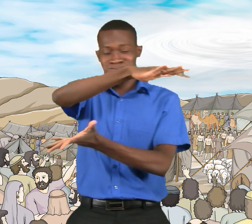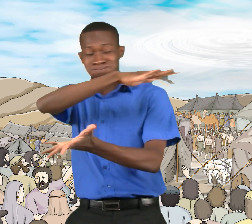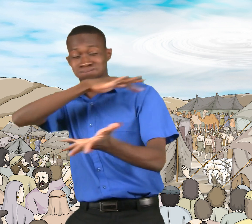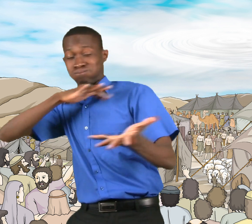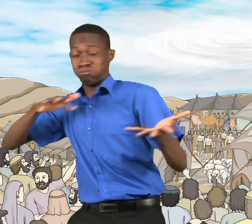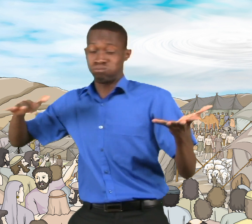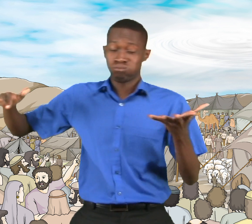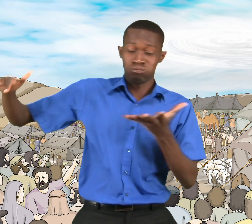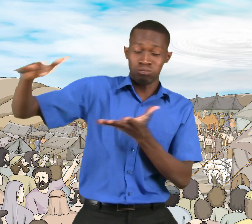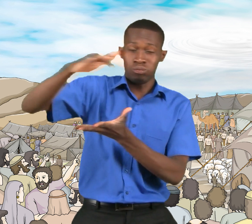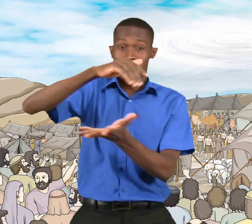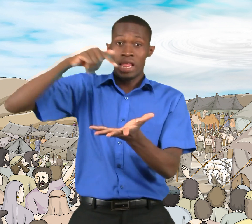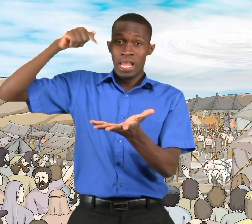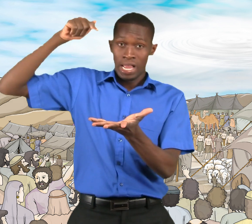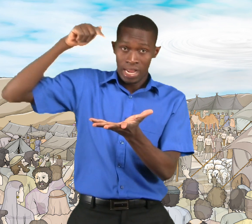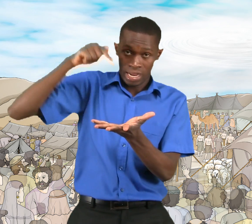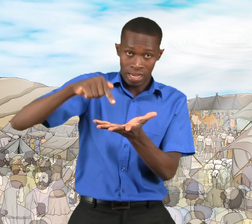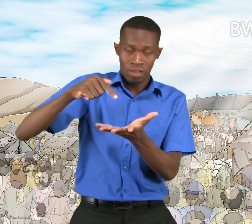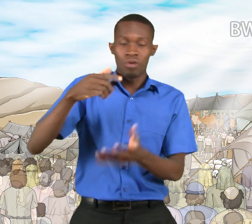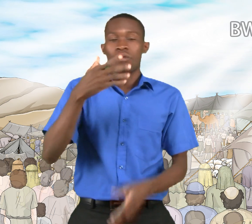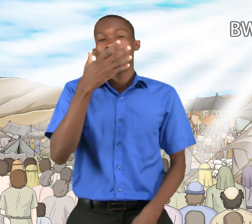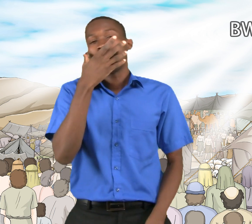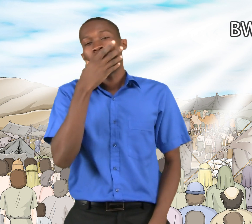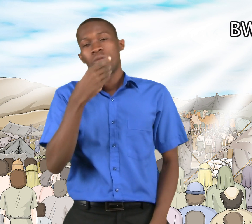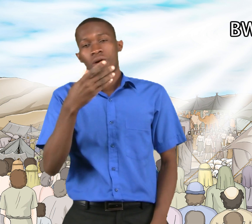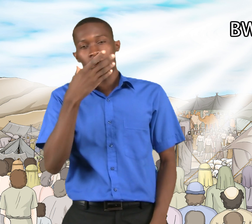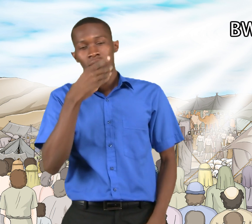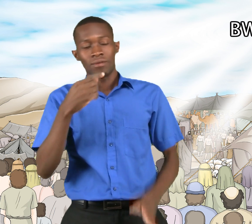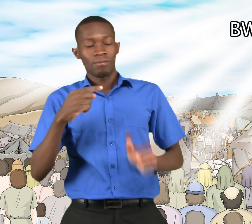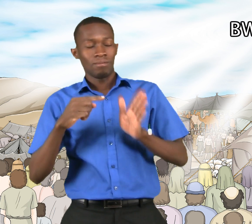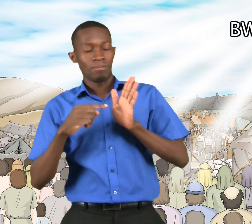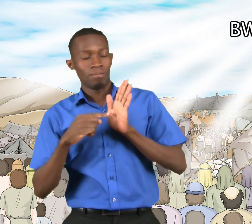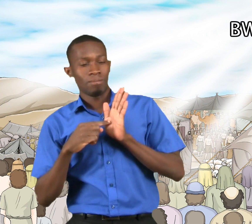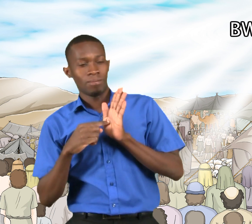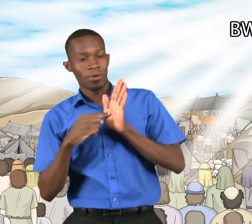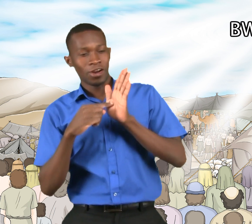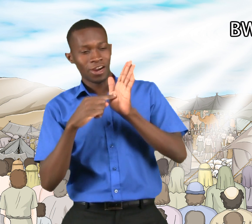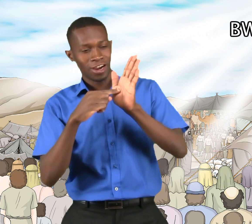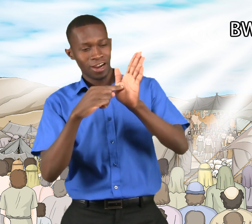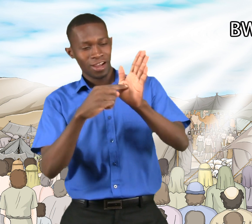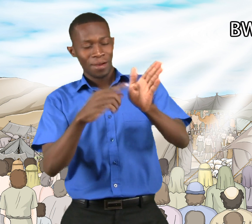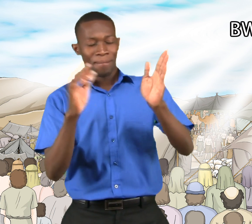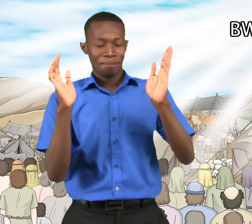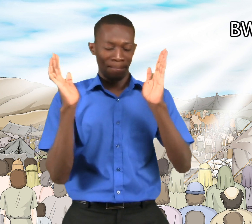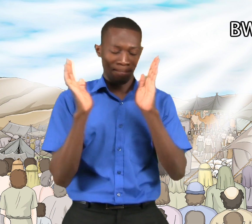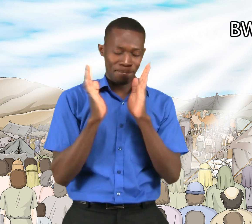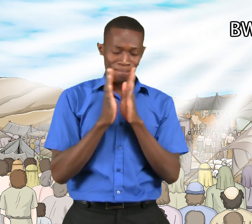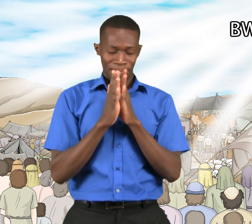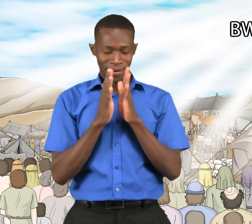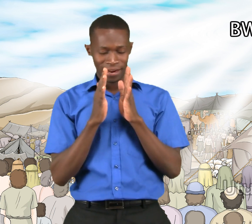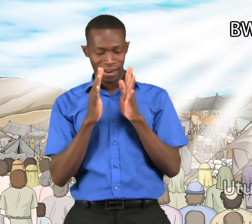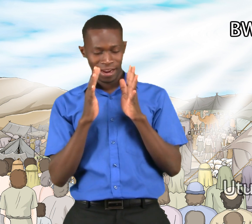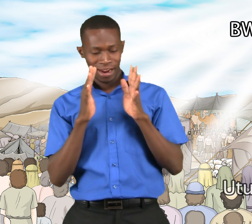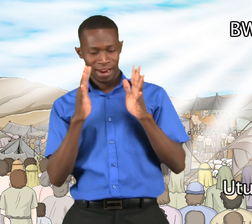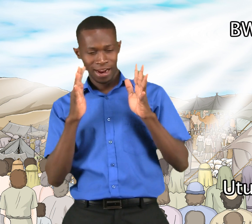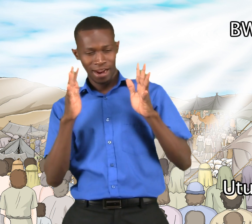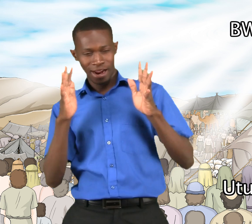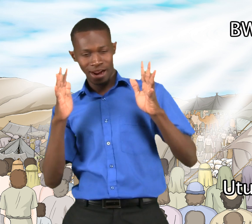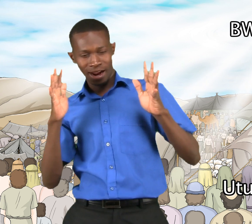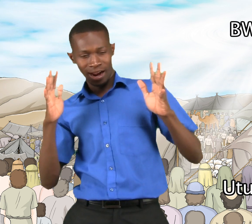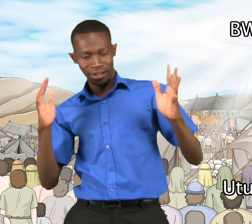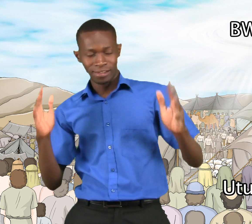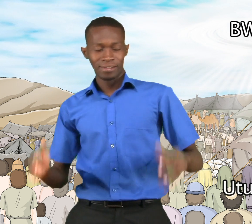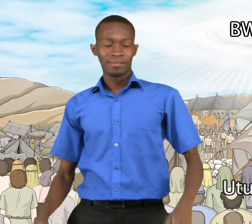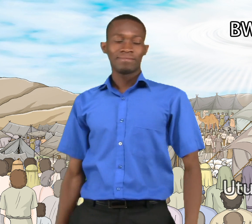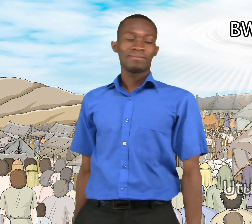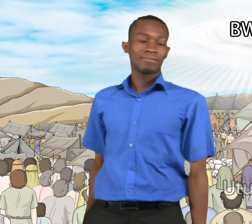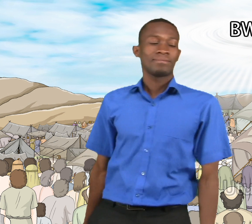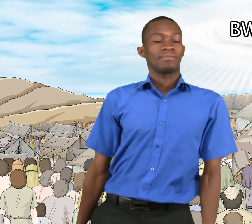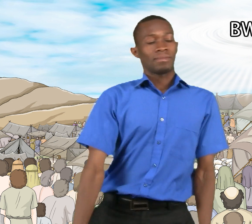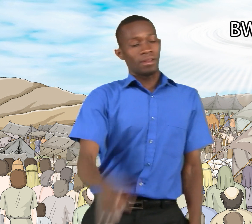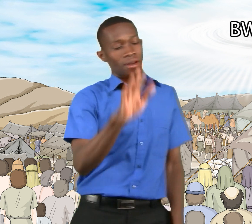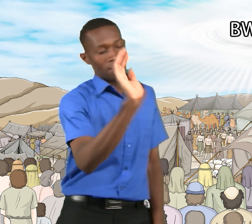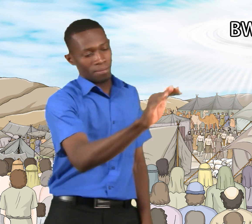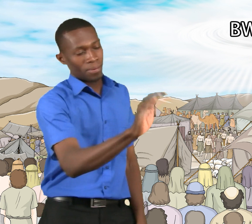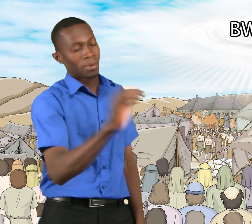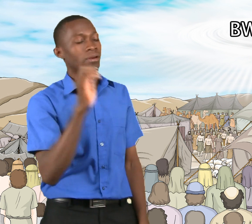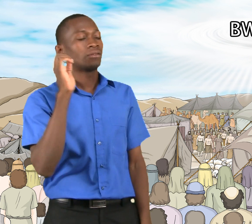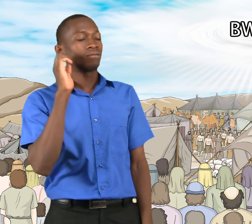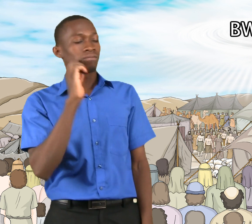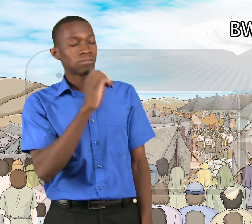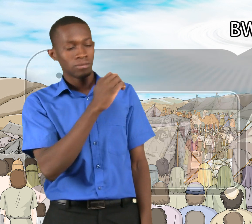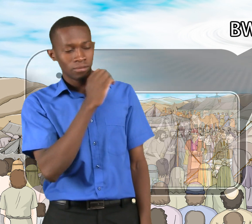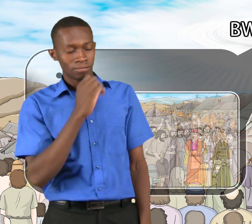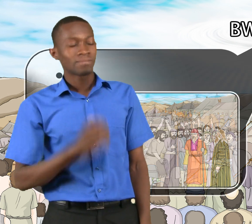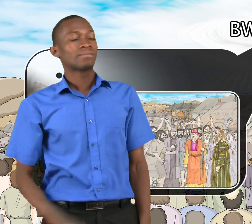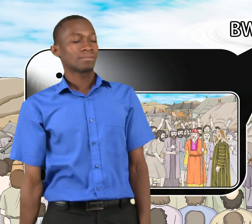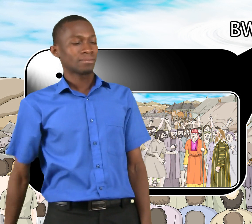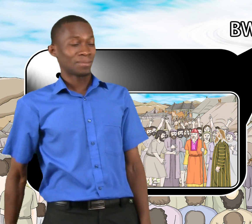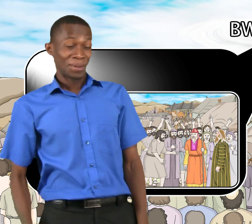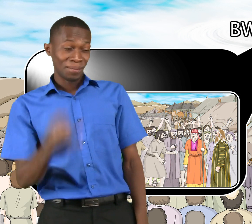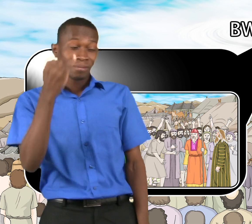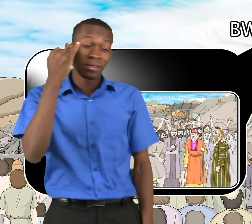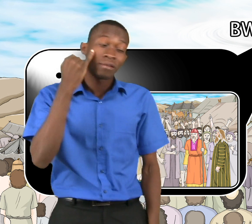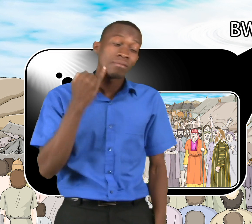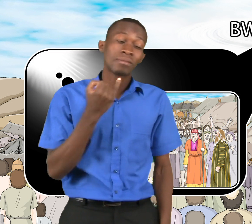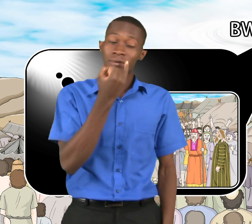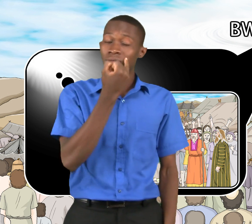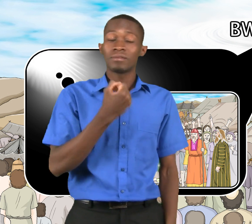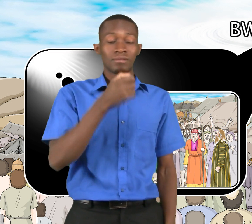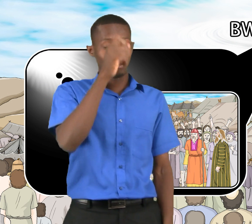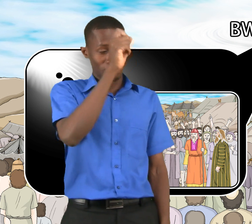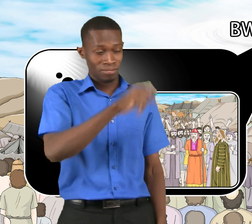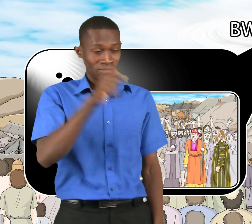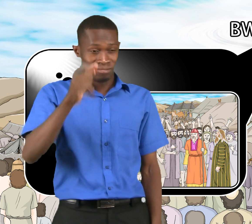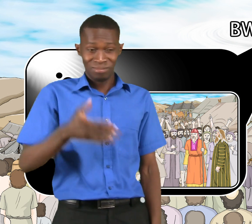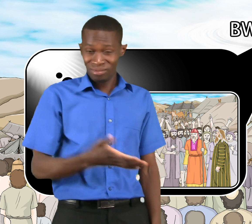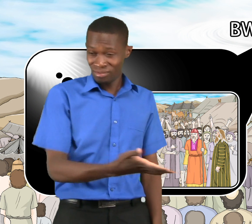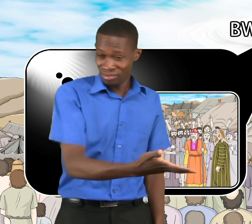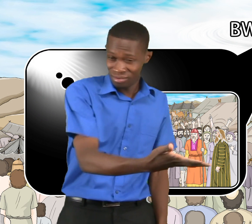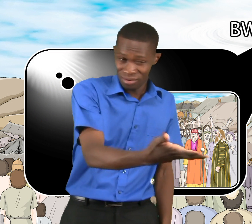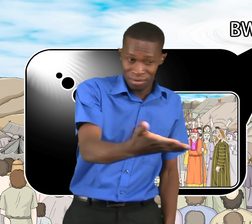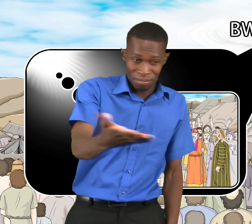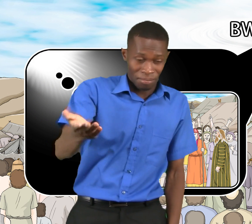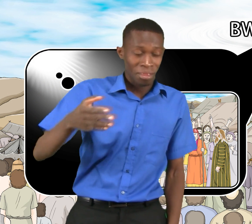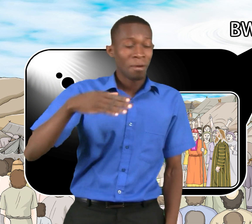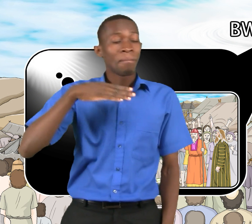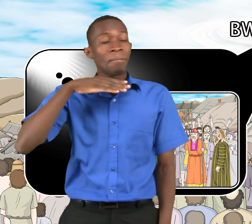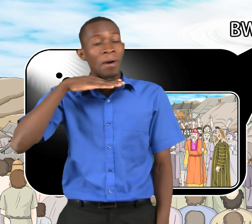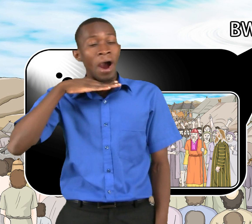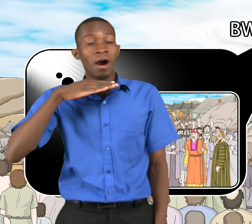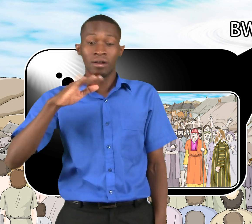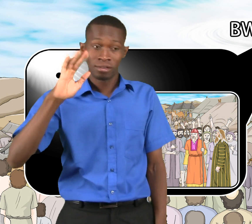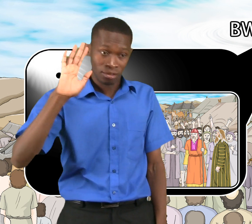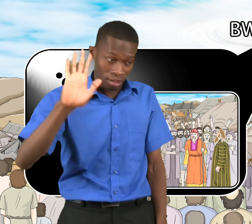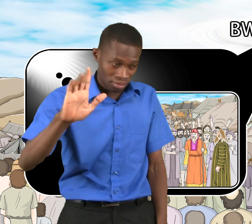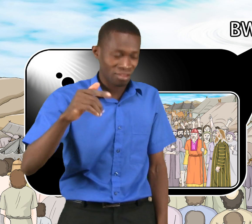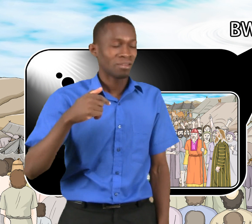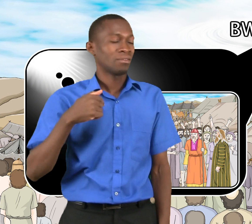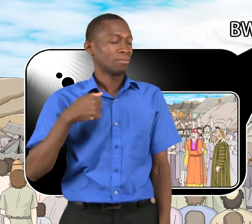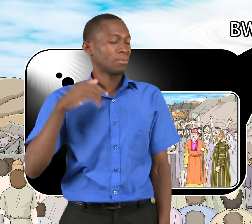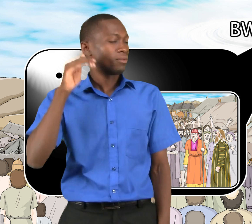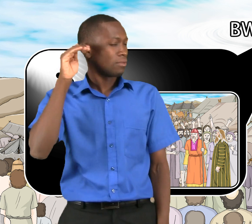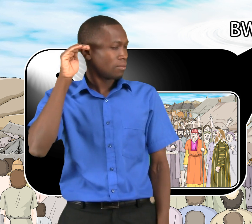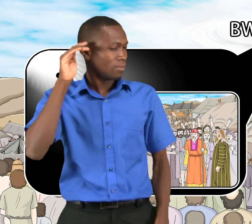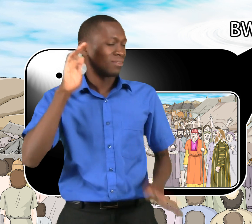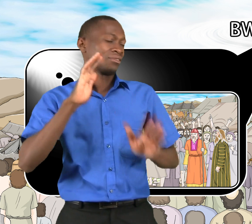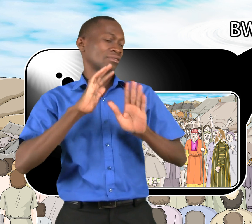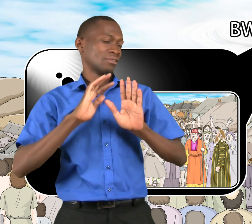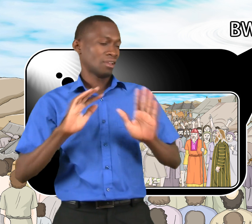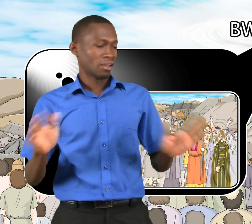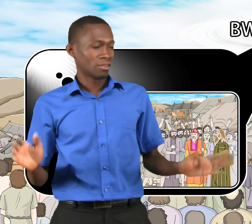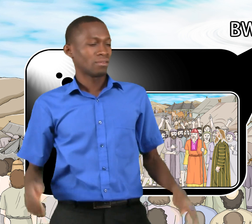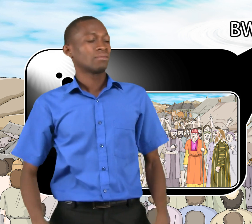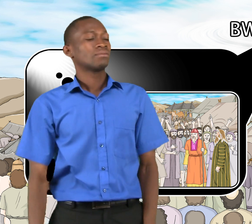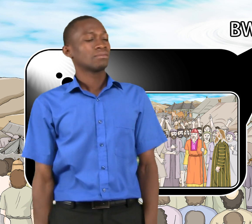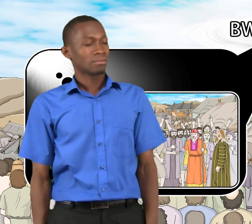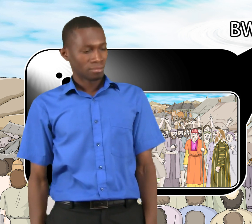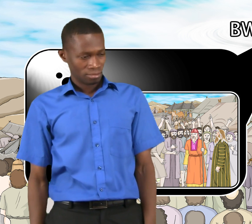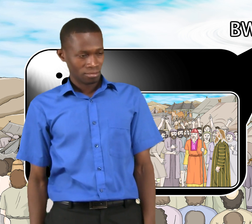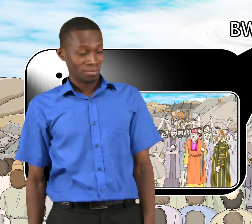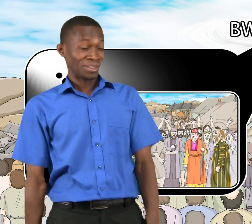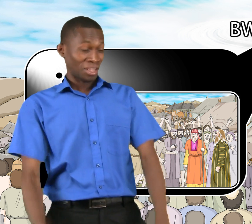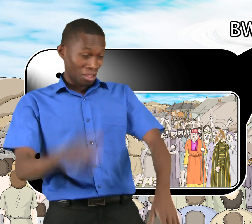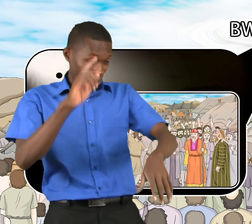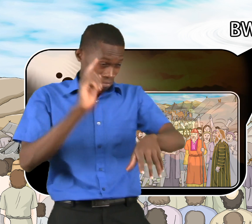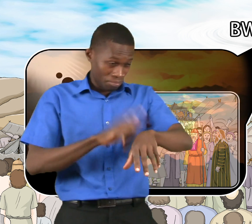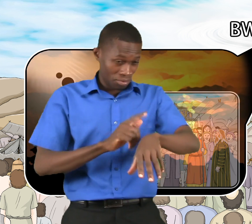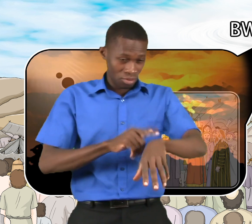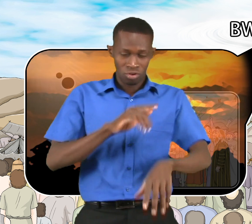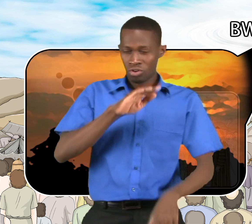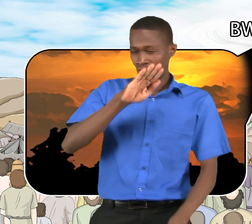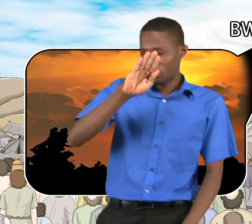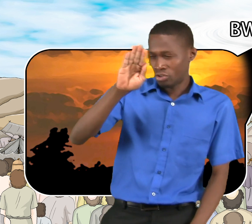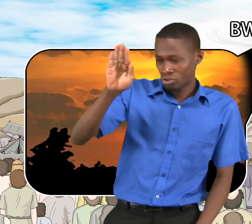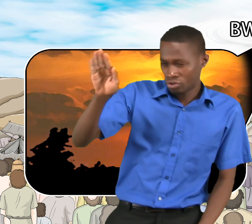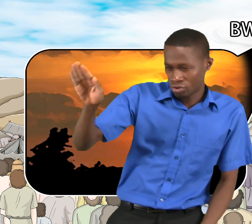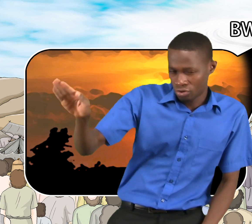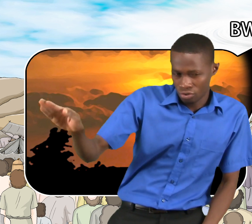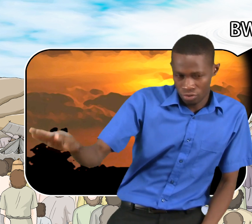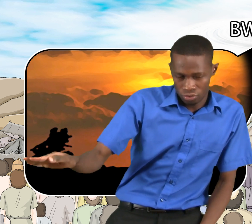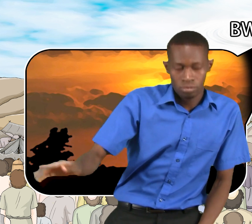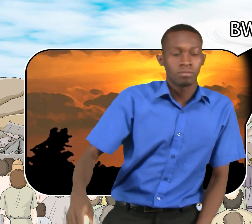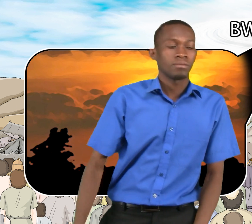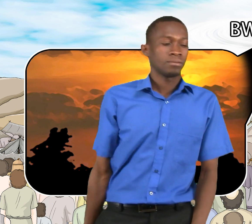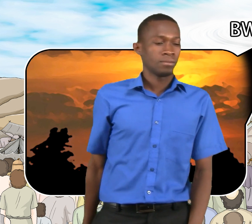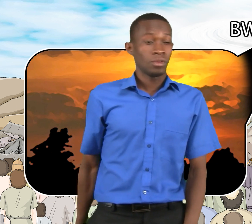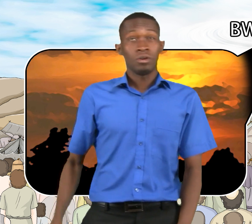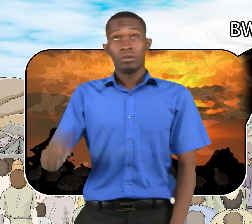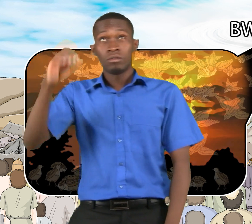Then the LORD said to Moses, “I have heard the grumbling of the Israelites.